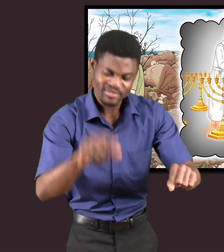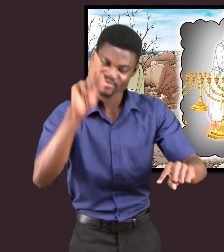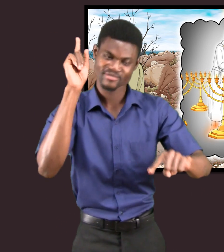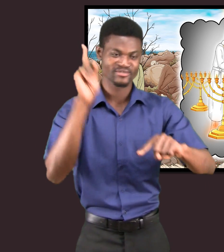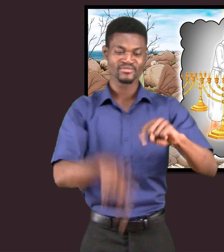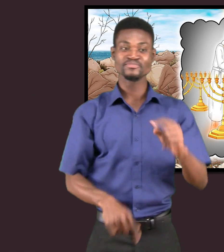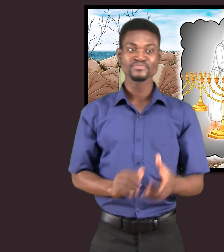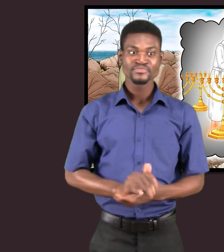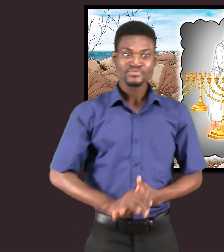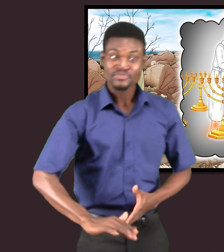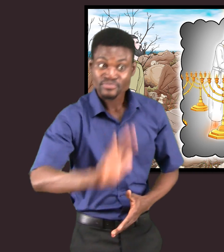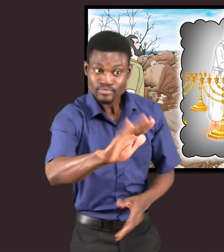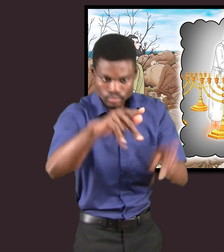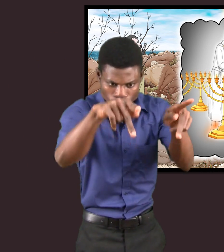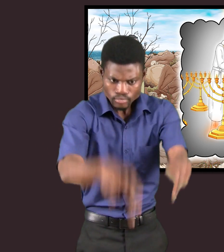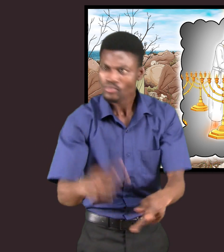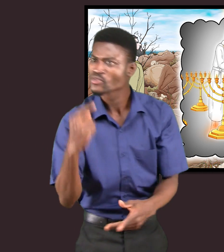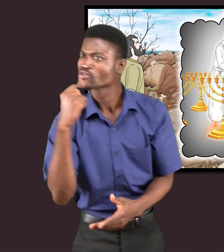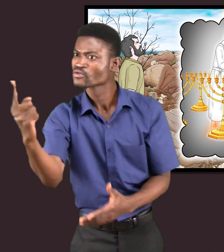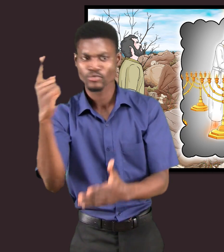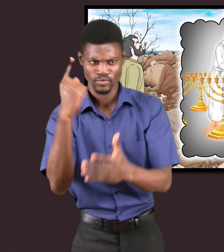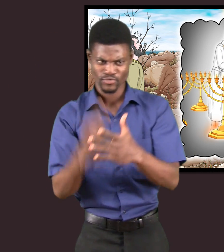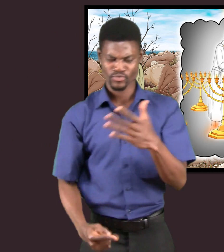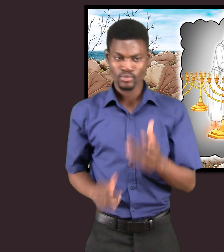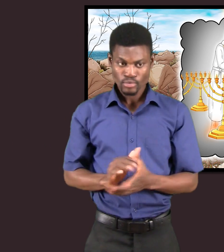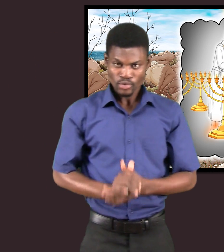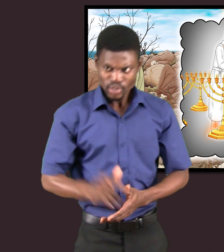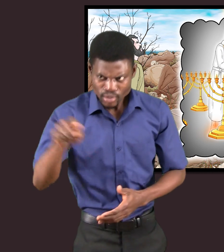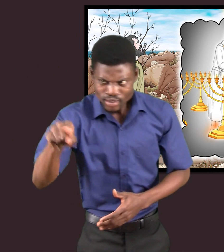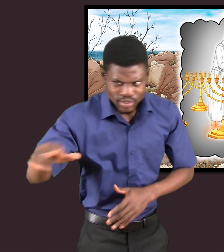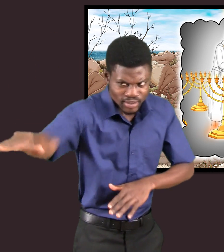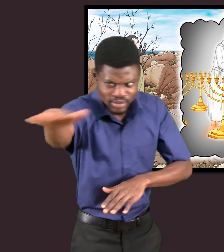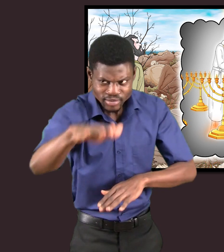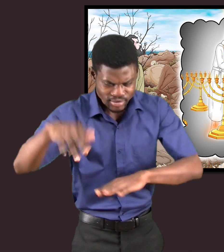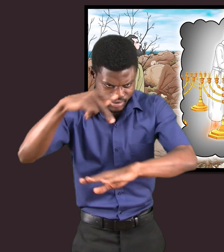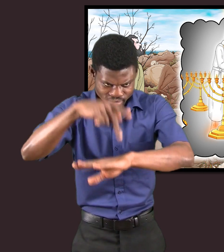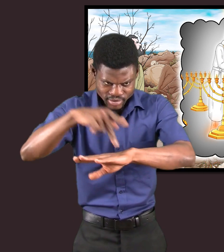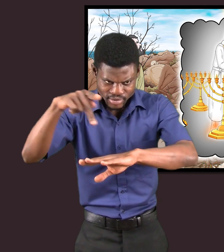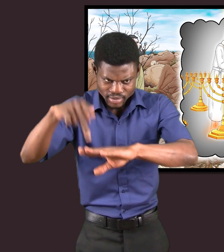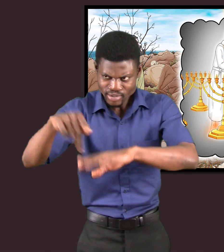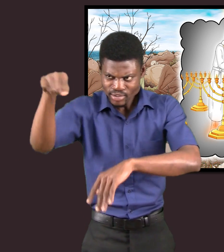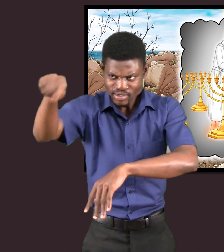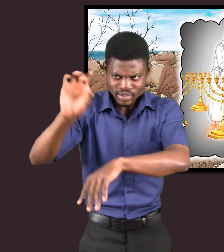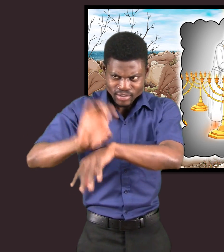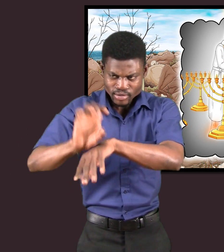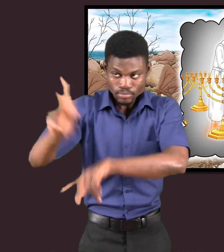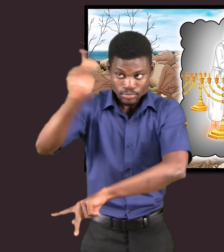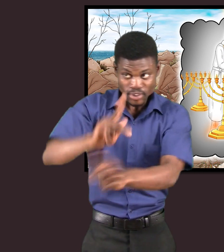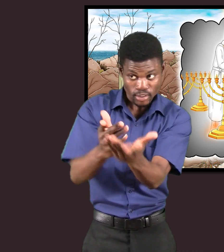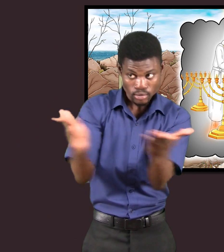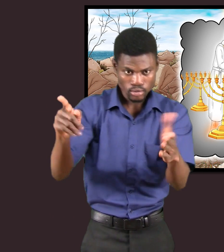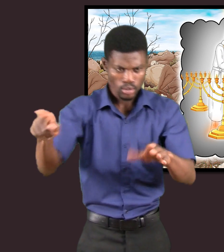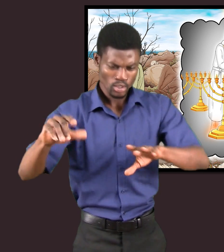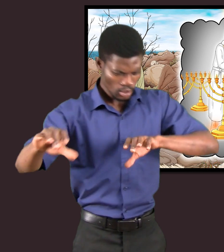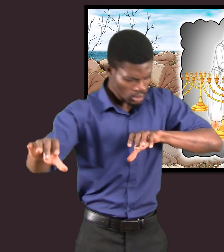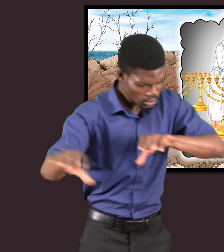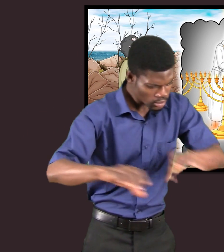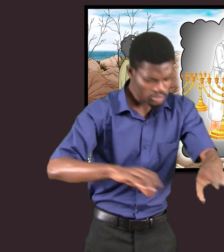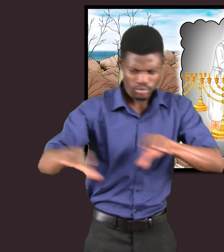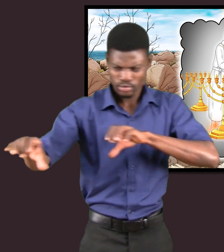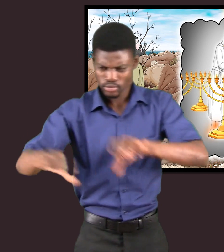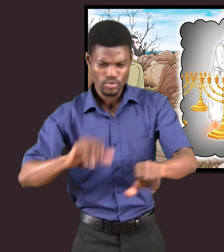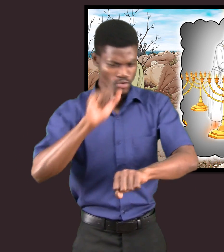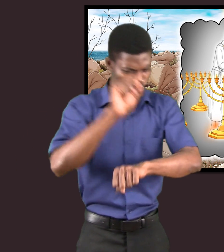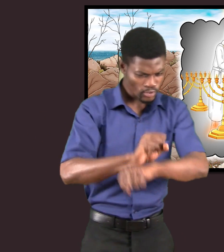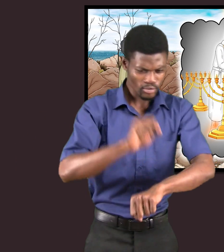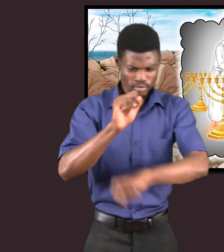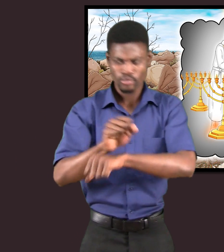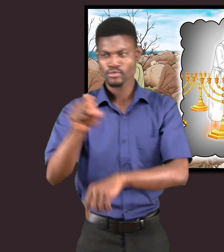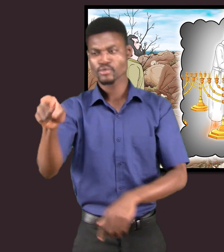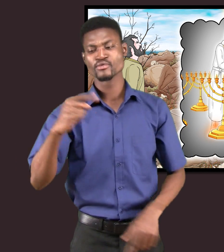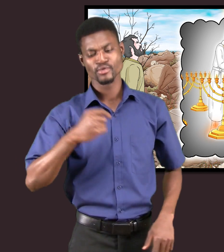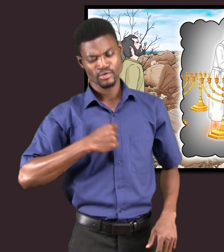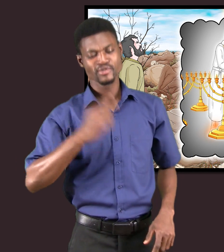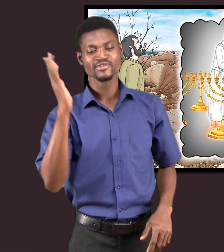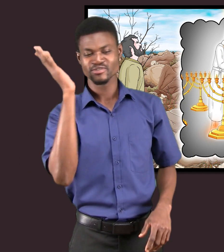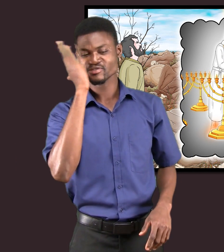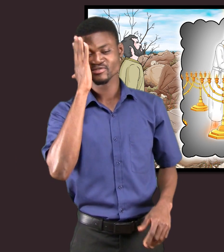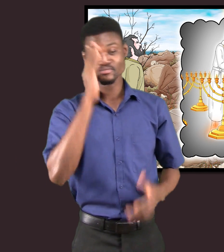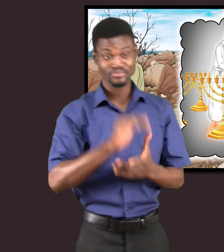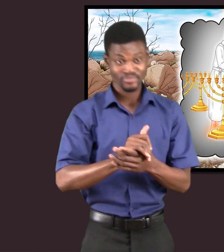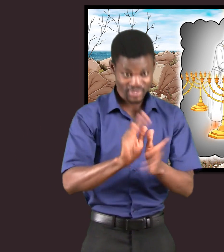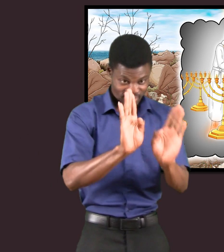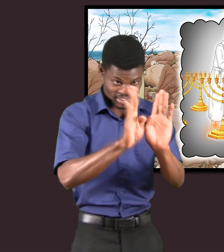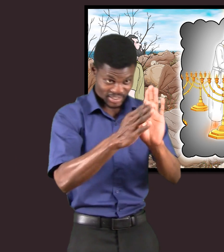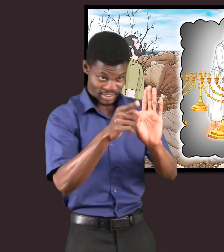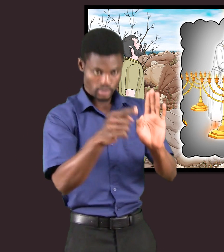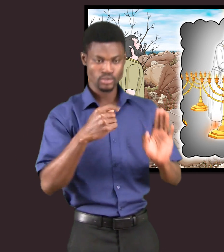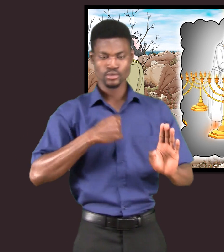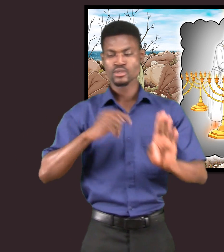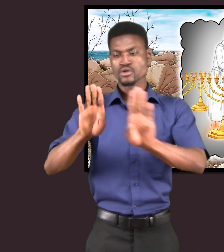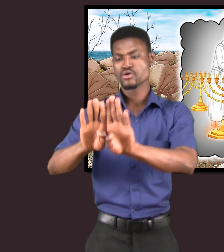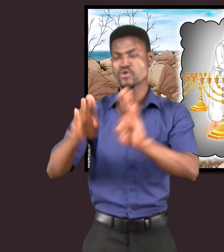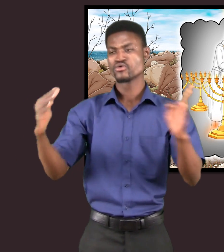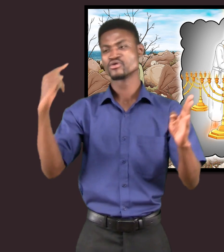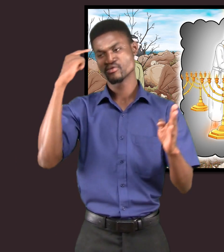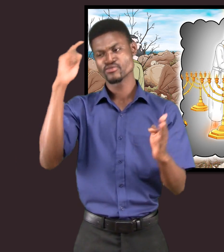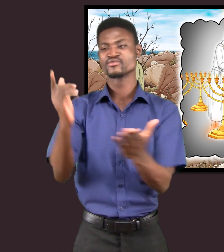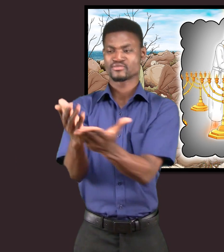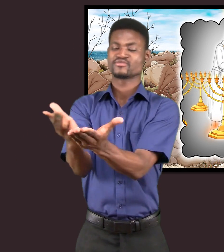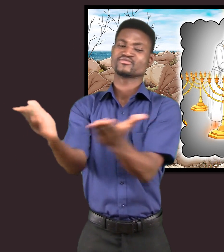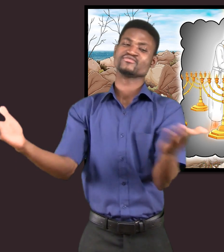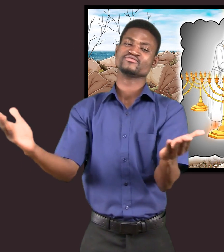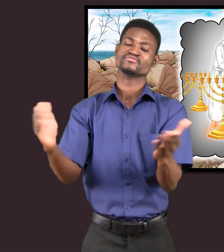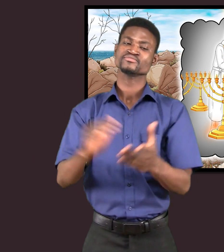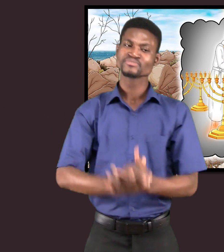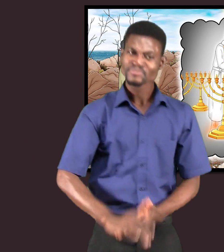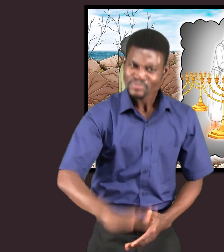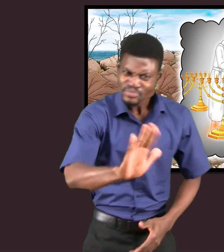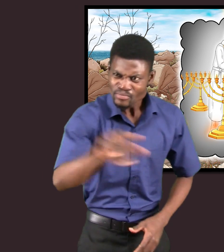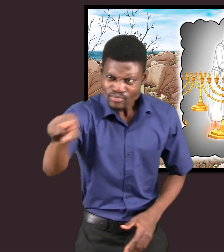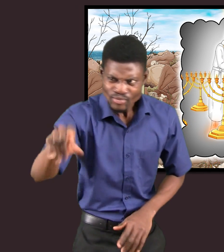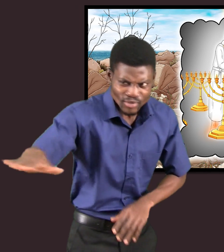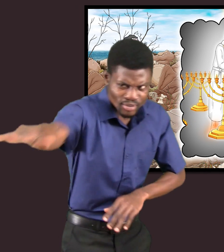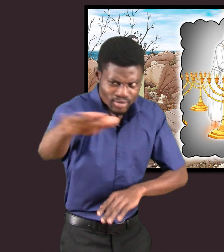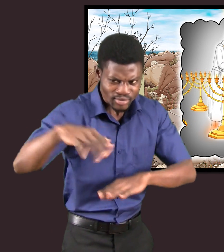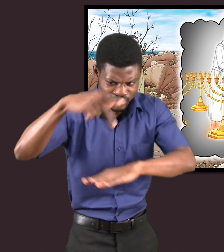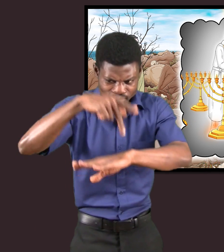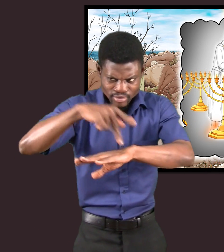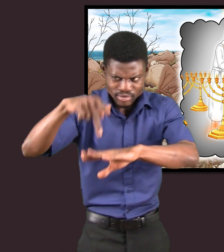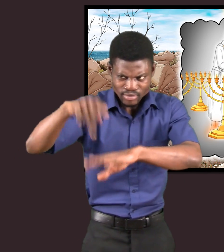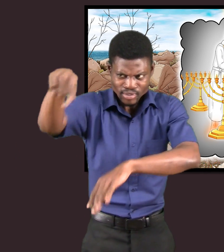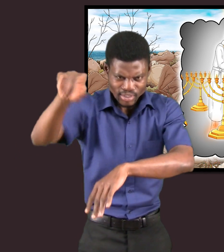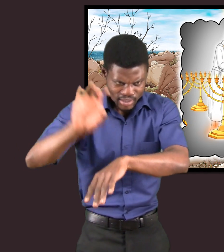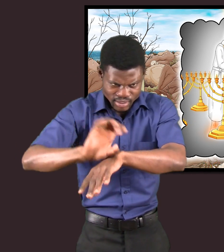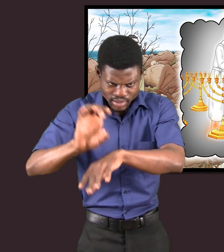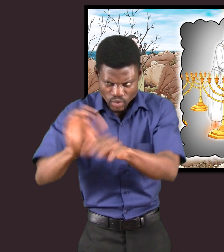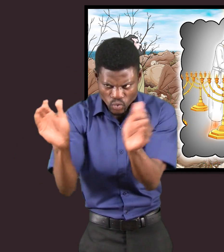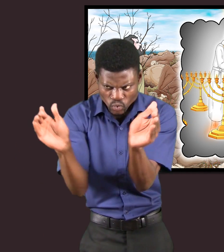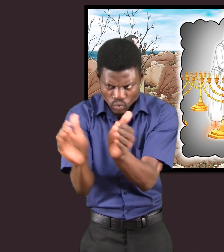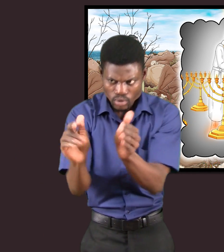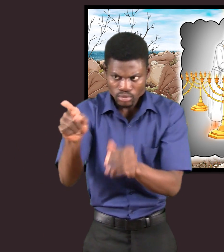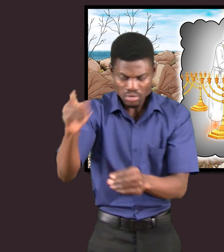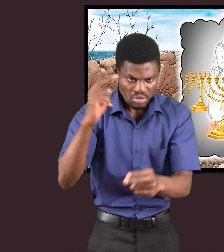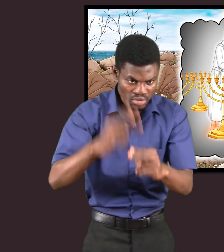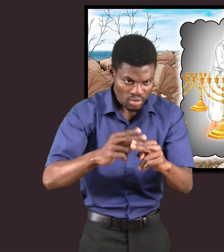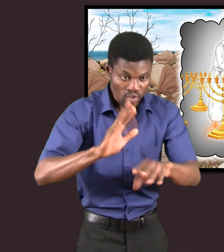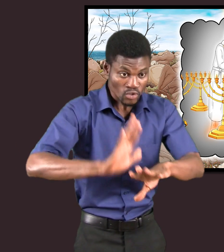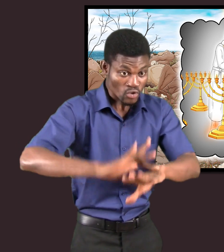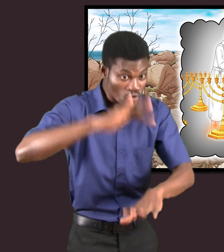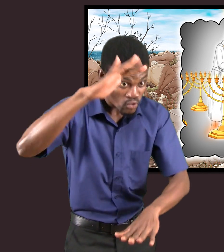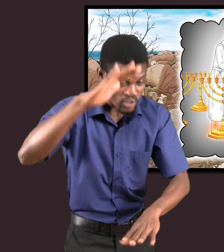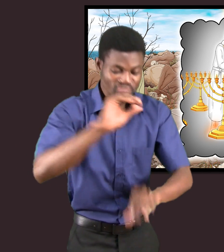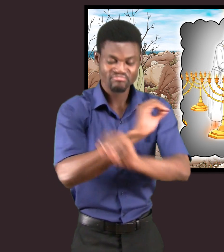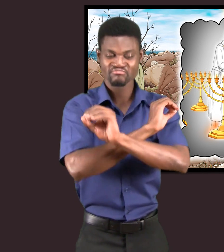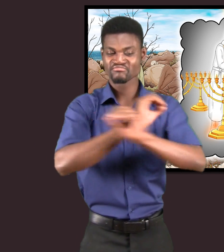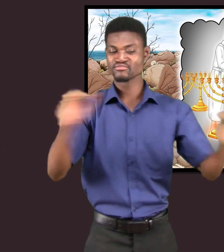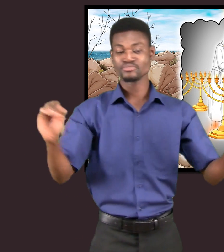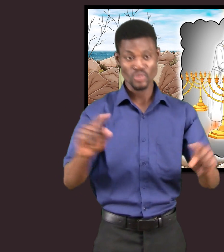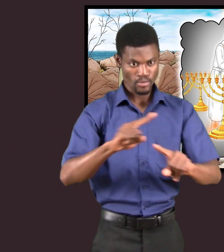See, I have placed before you an open door, which no one can shut.